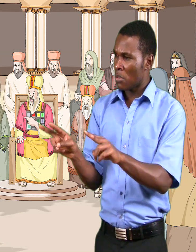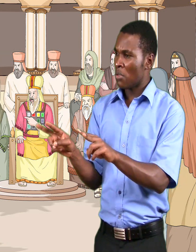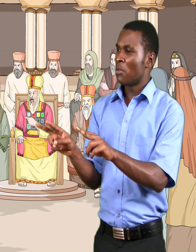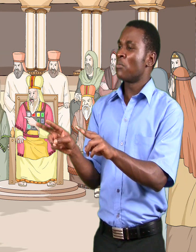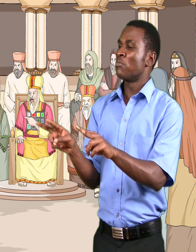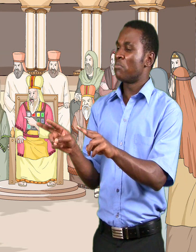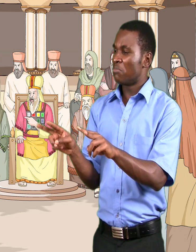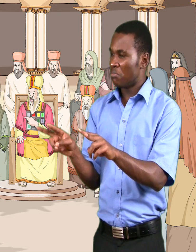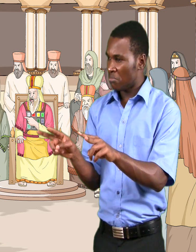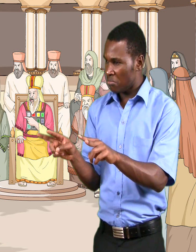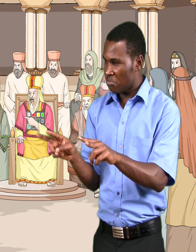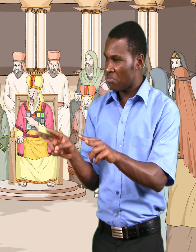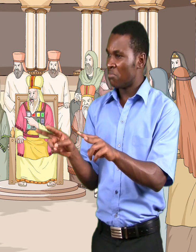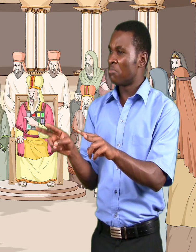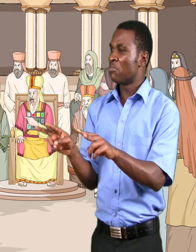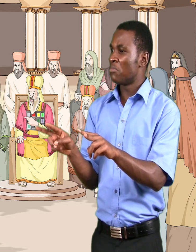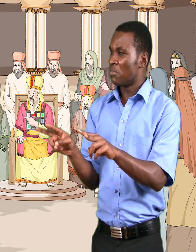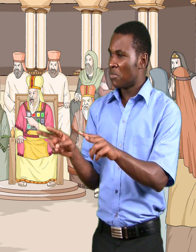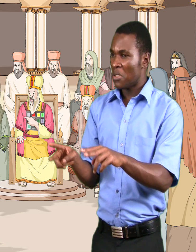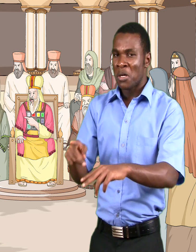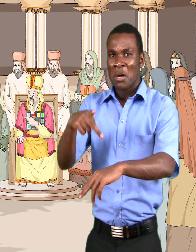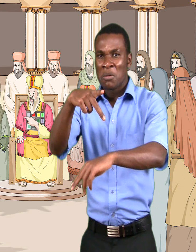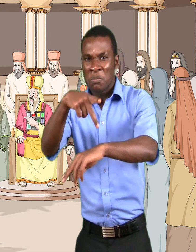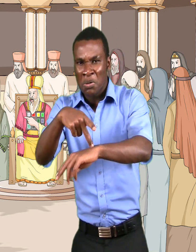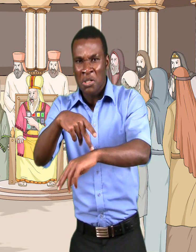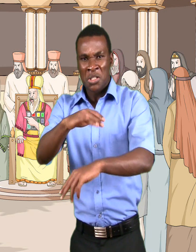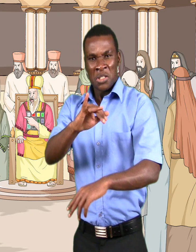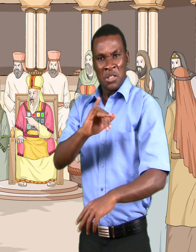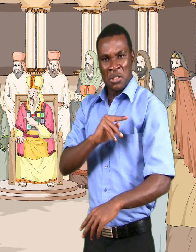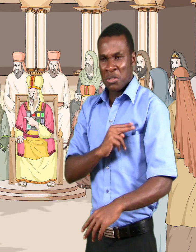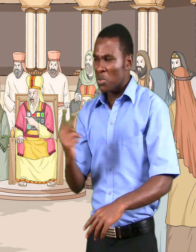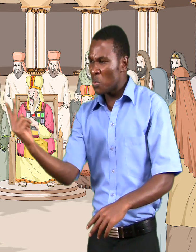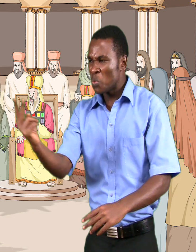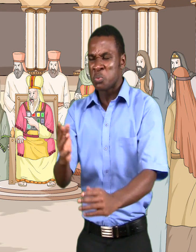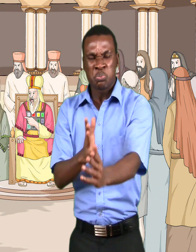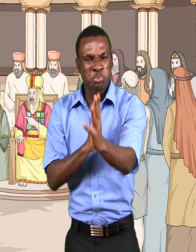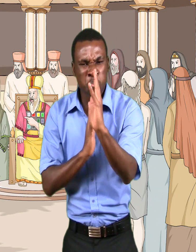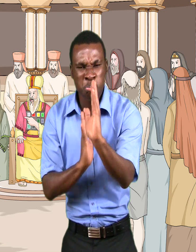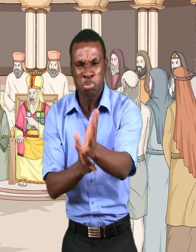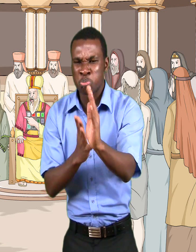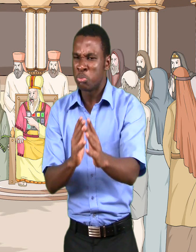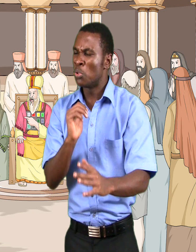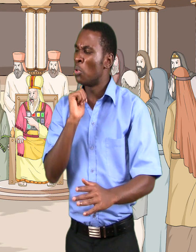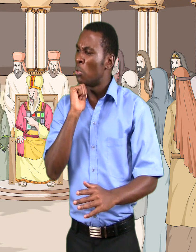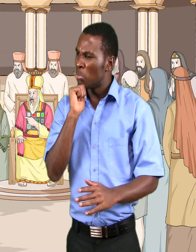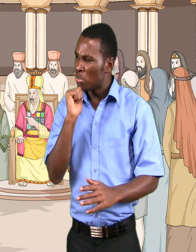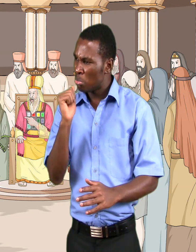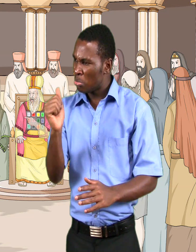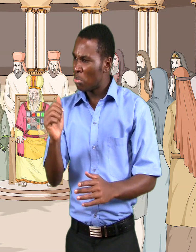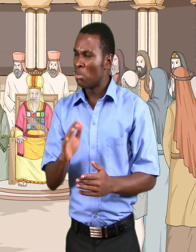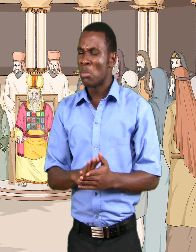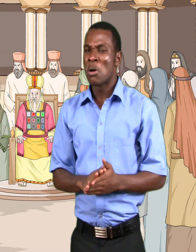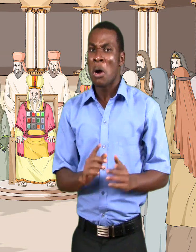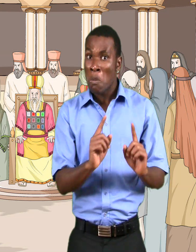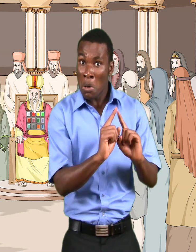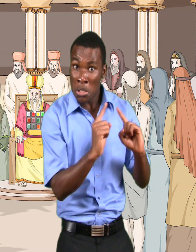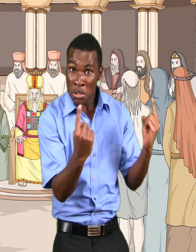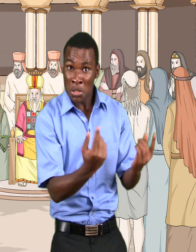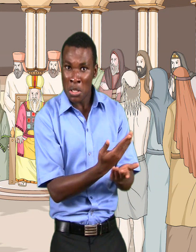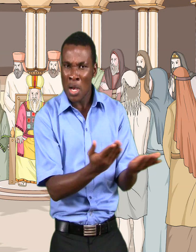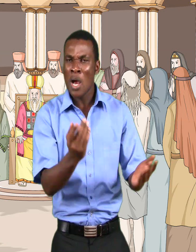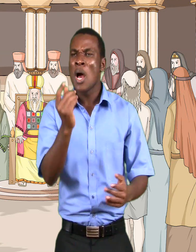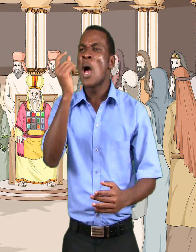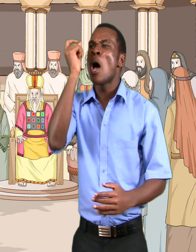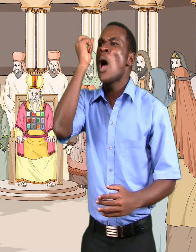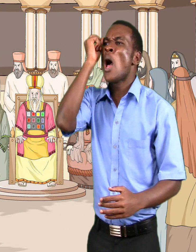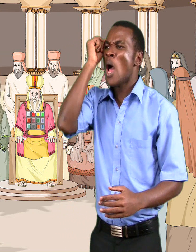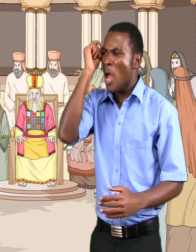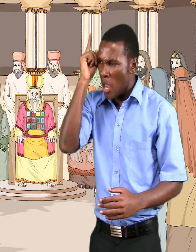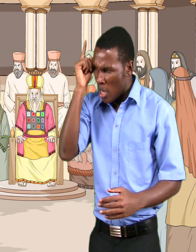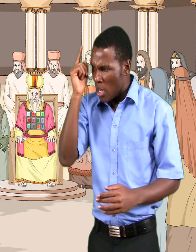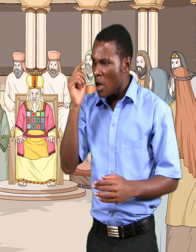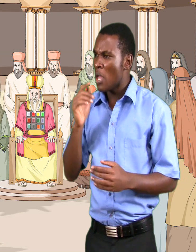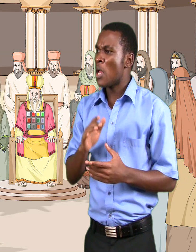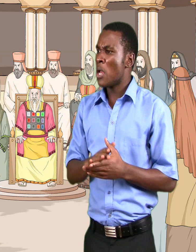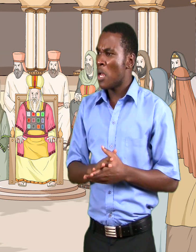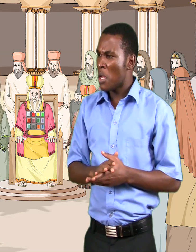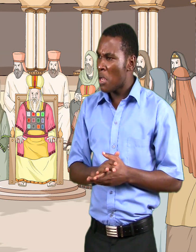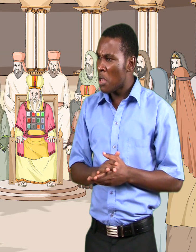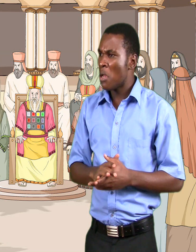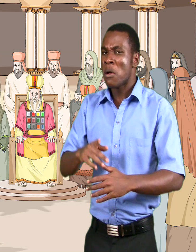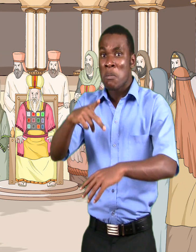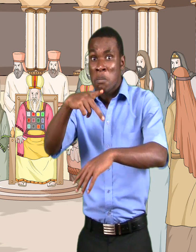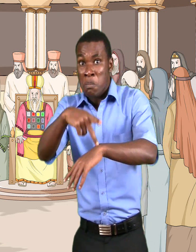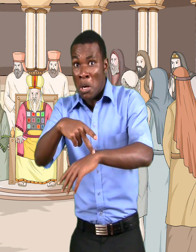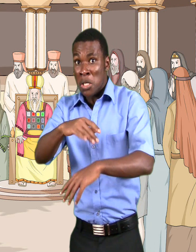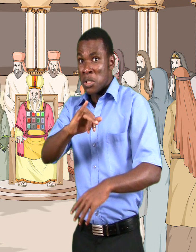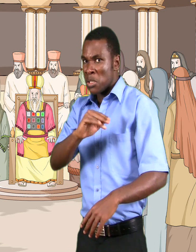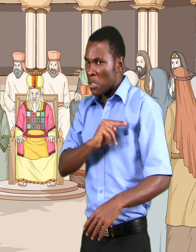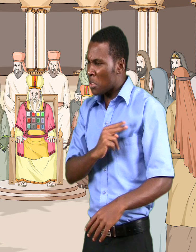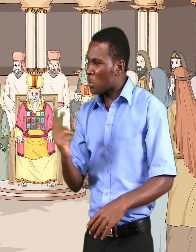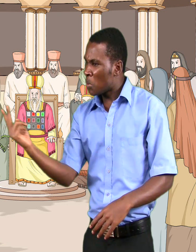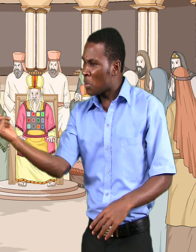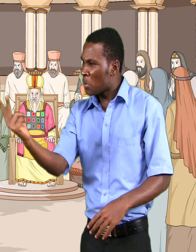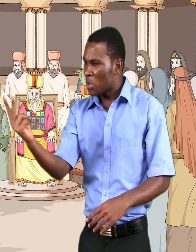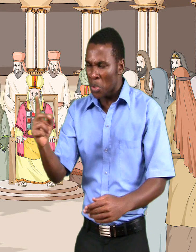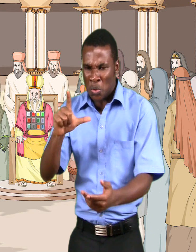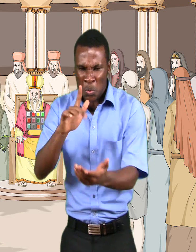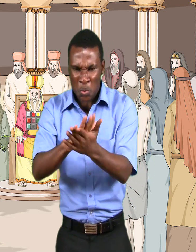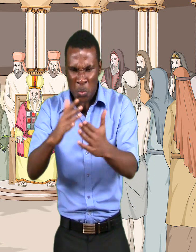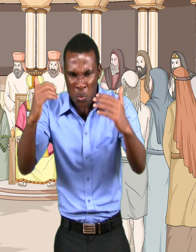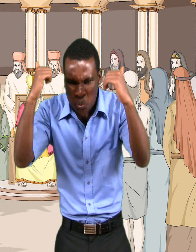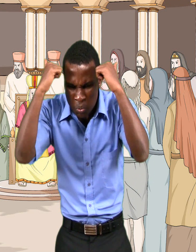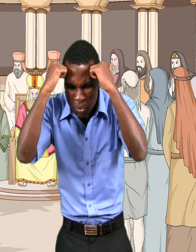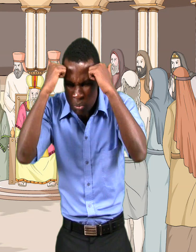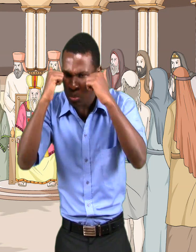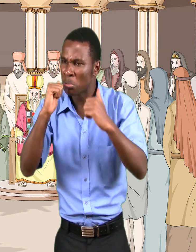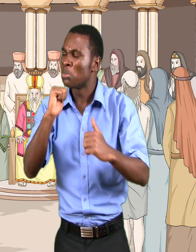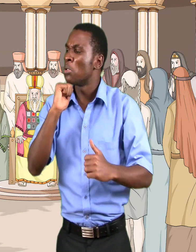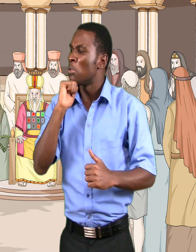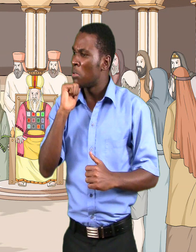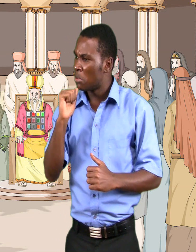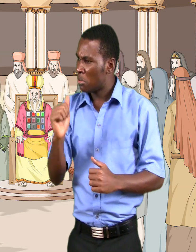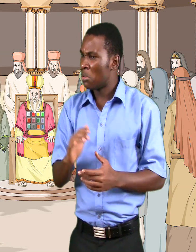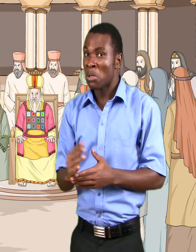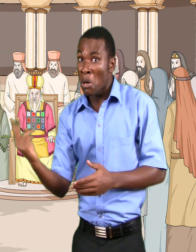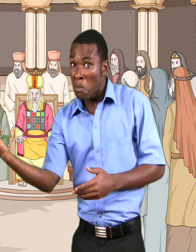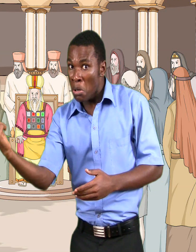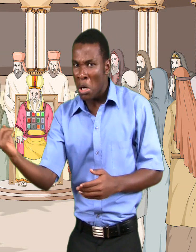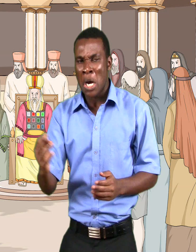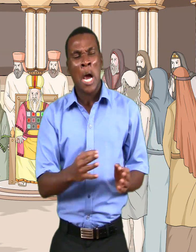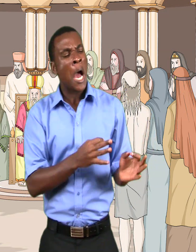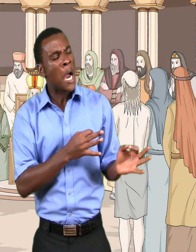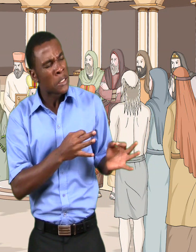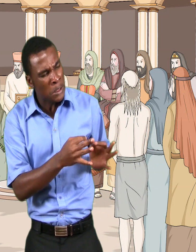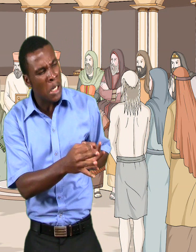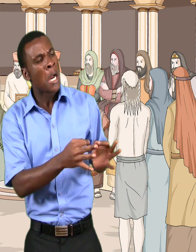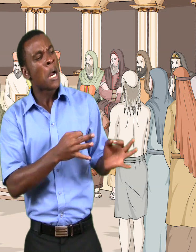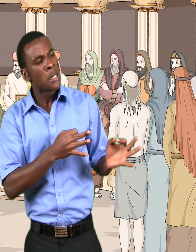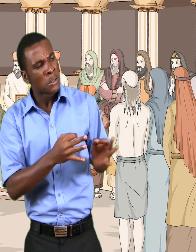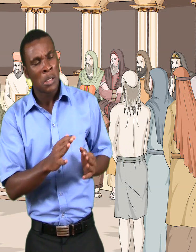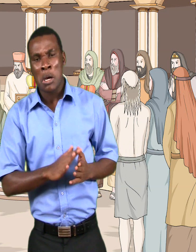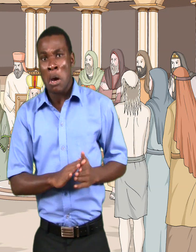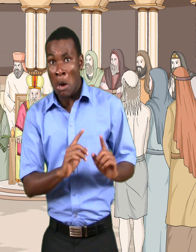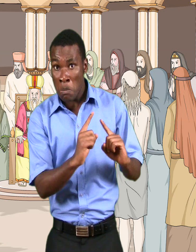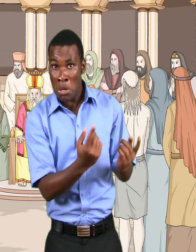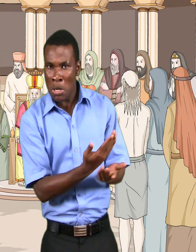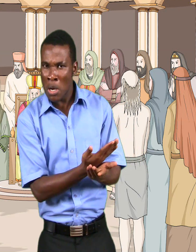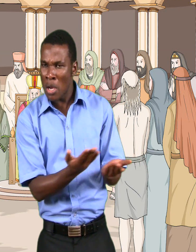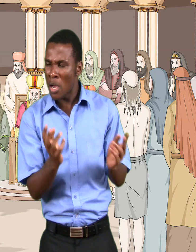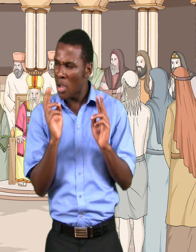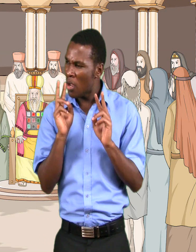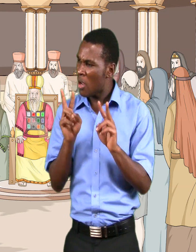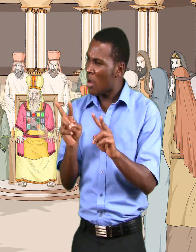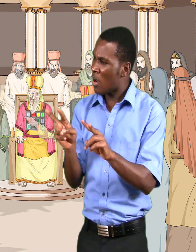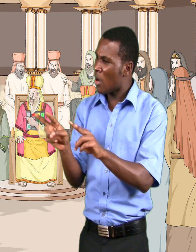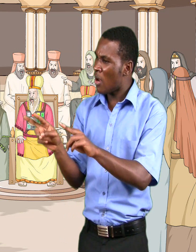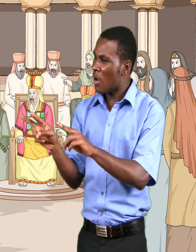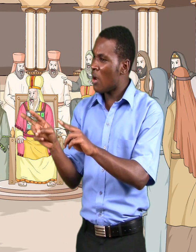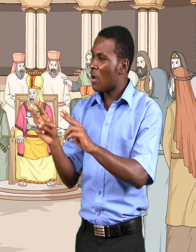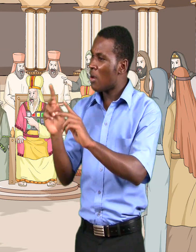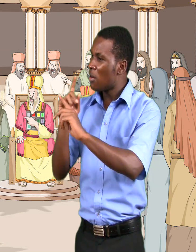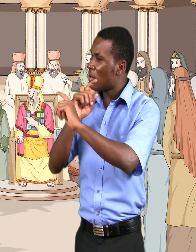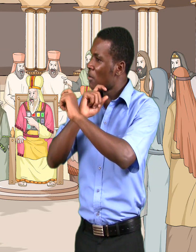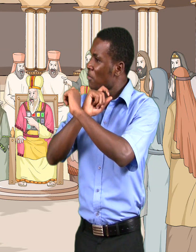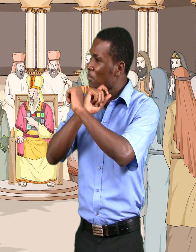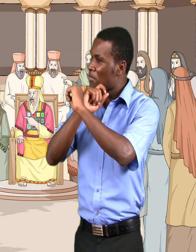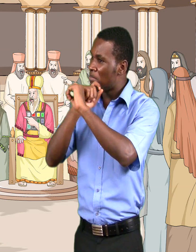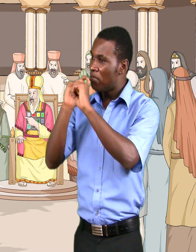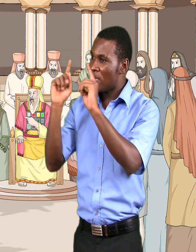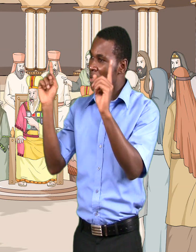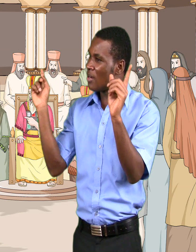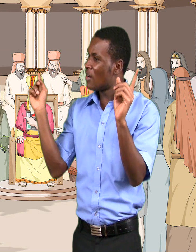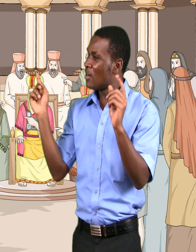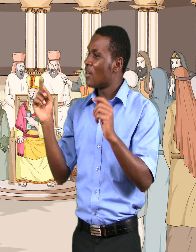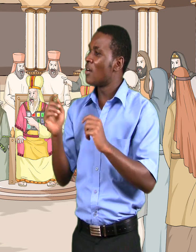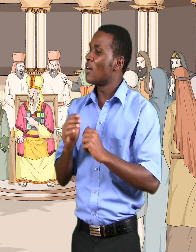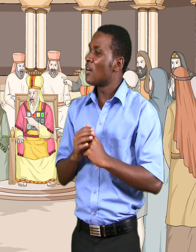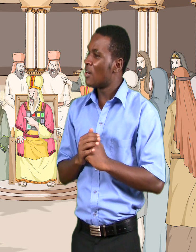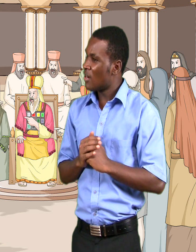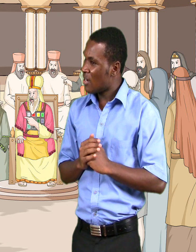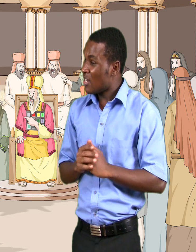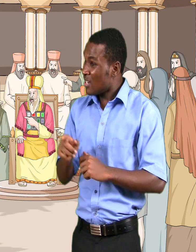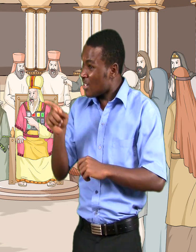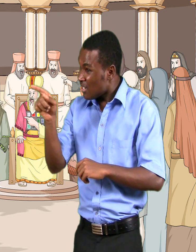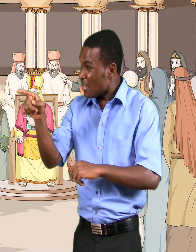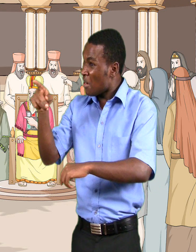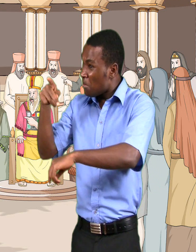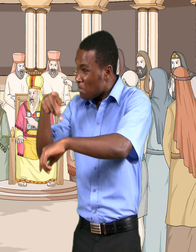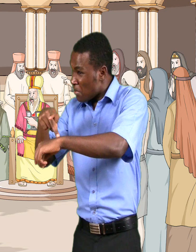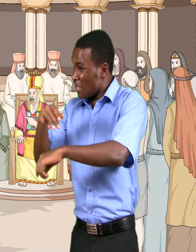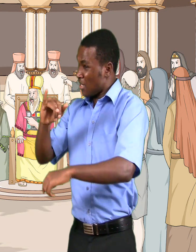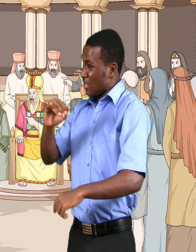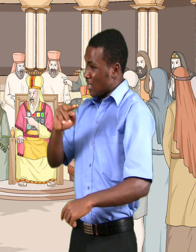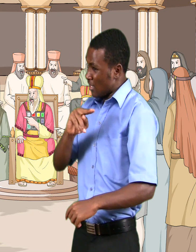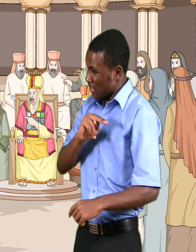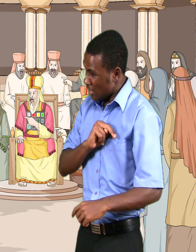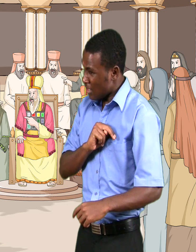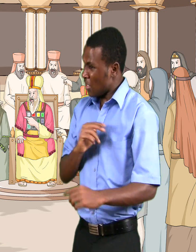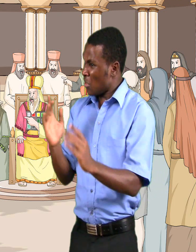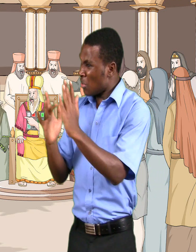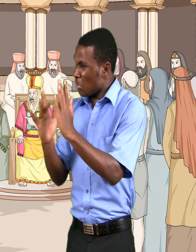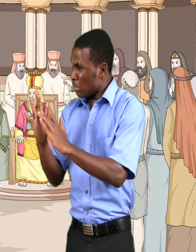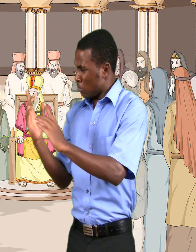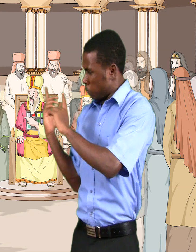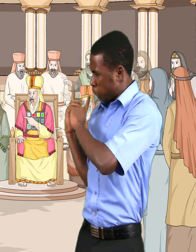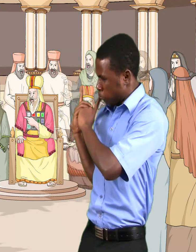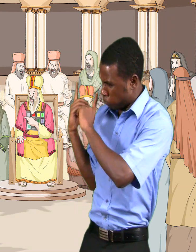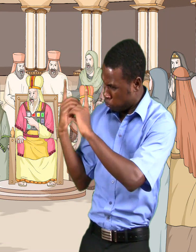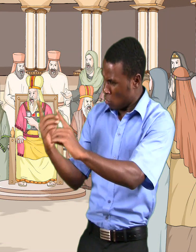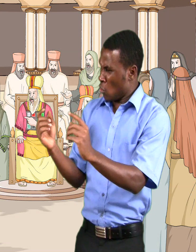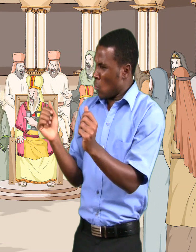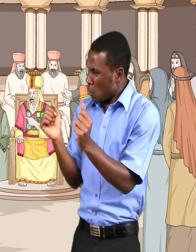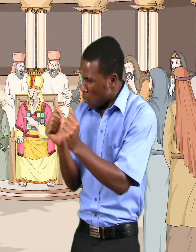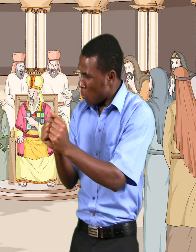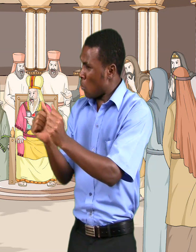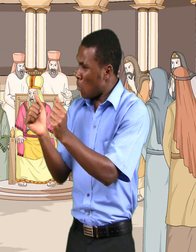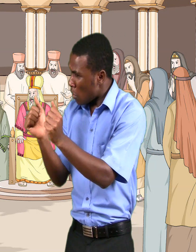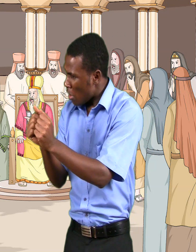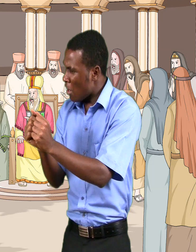And seeing the man who had been healed standing there with them, they had nothing to say in response.